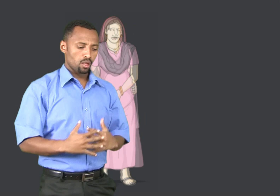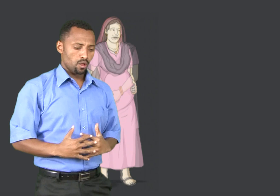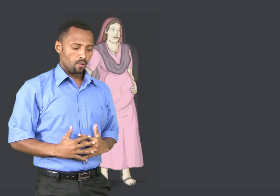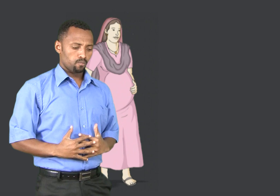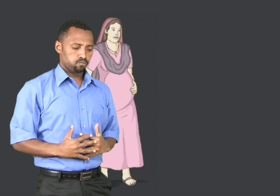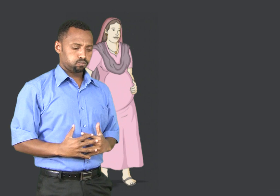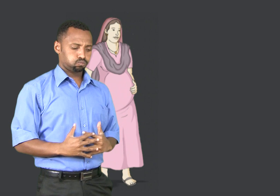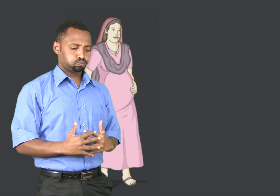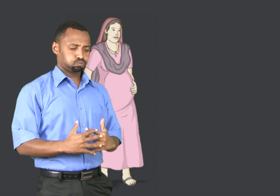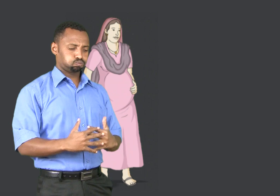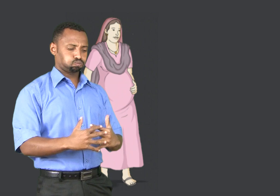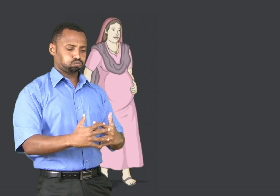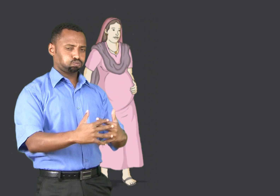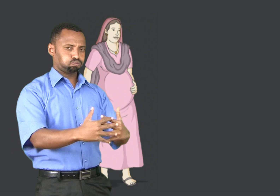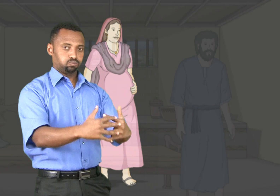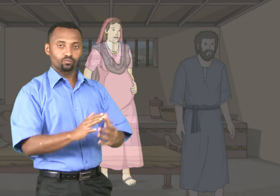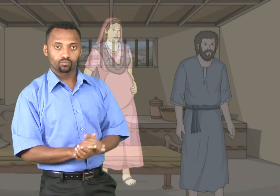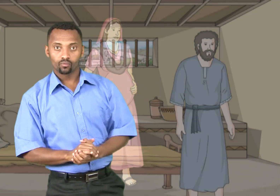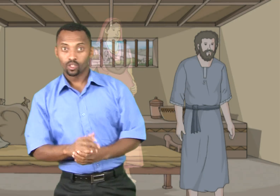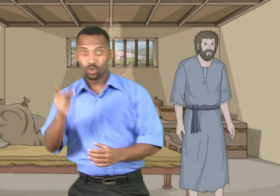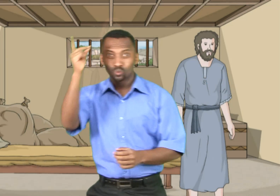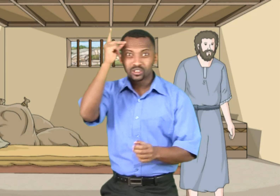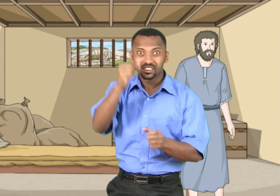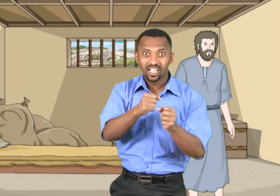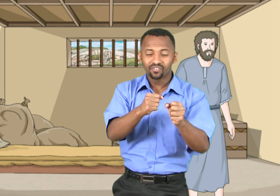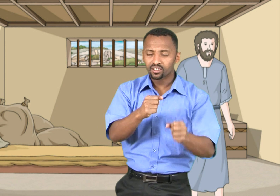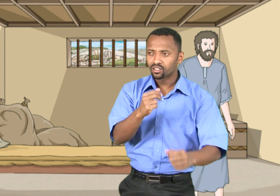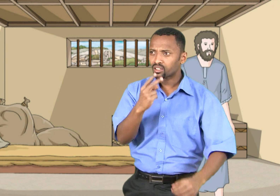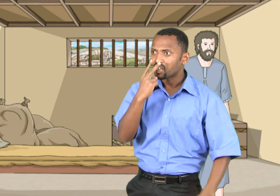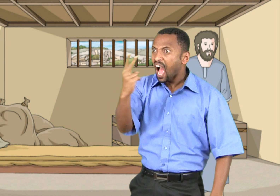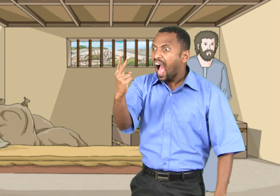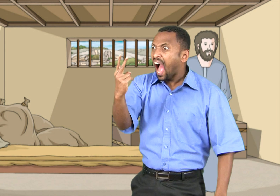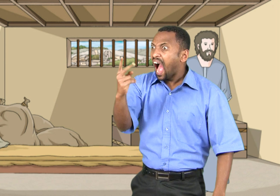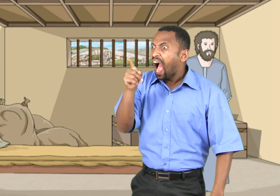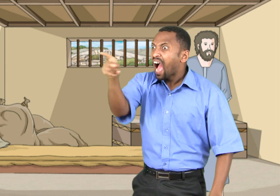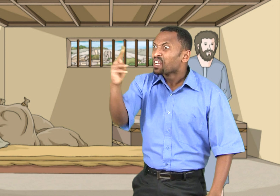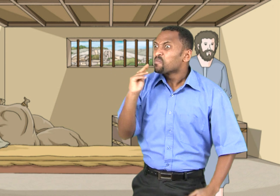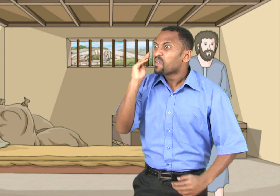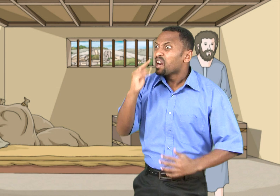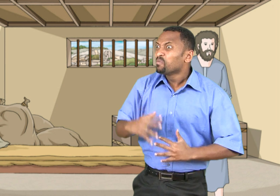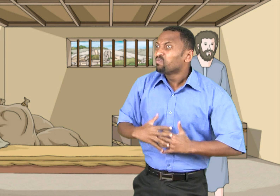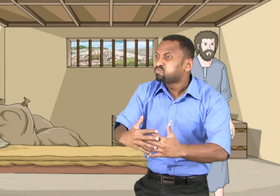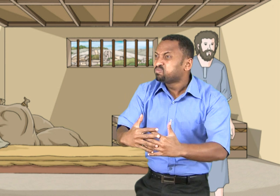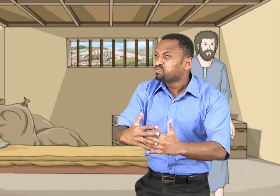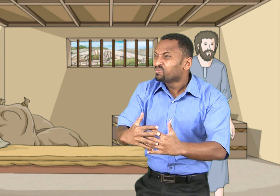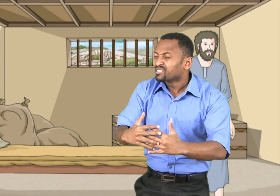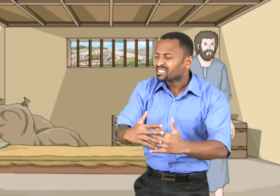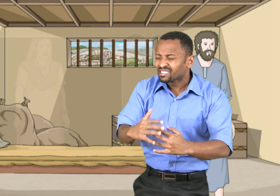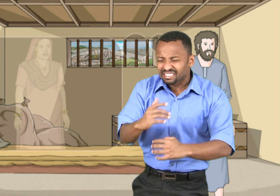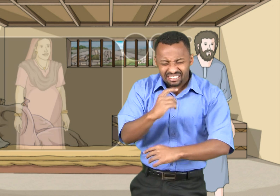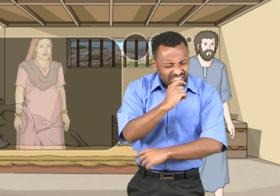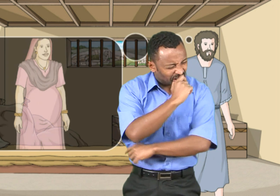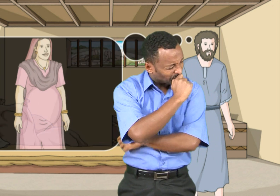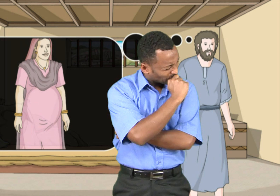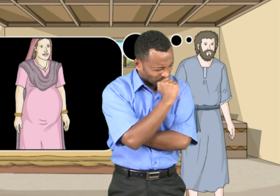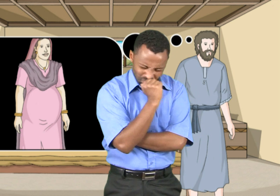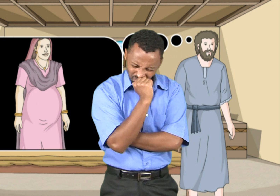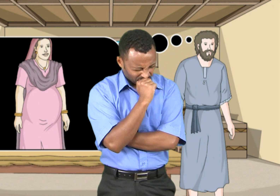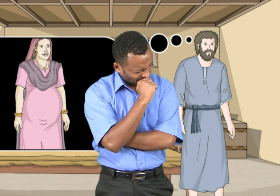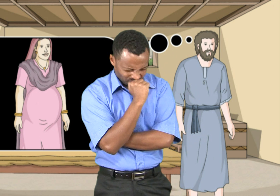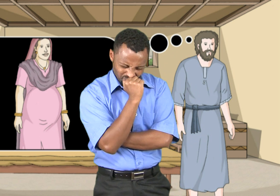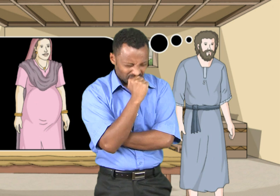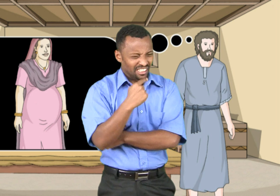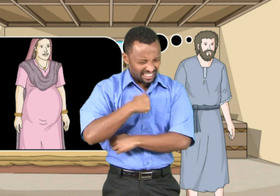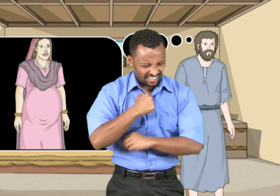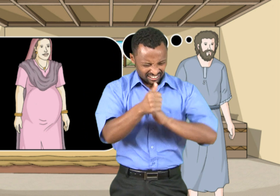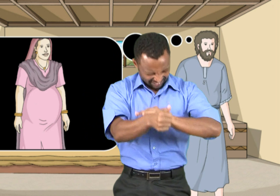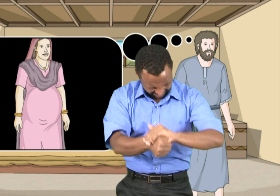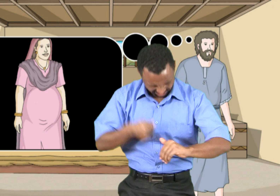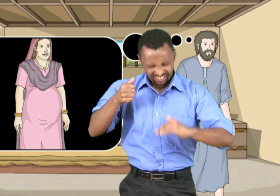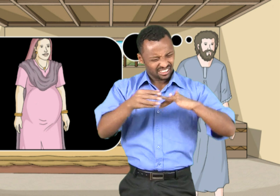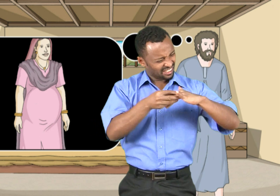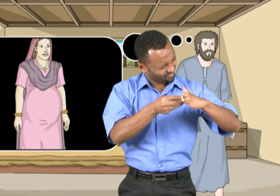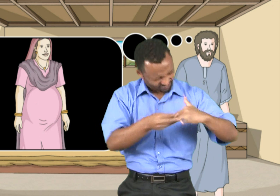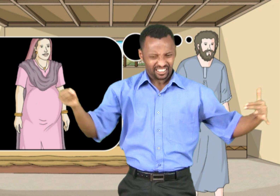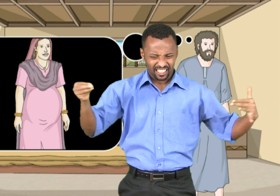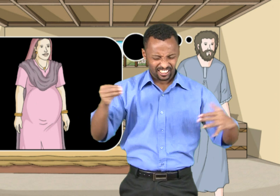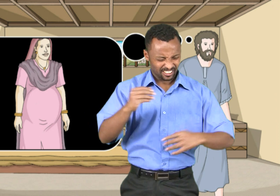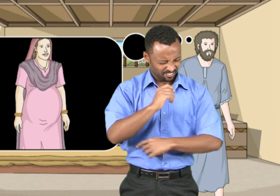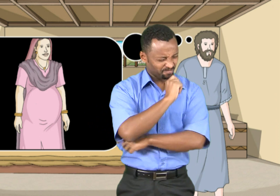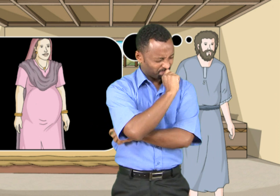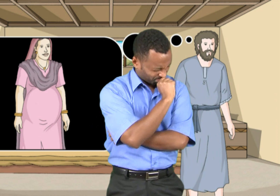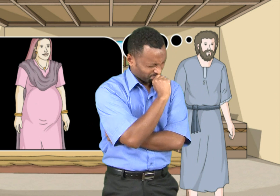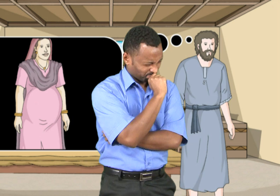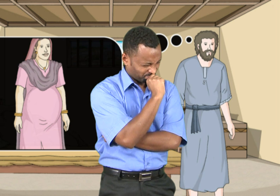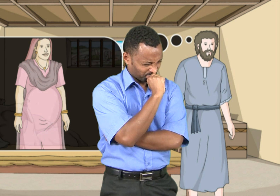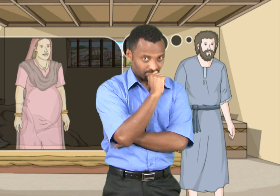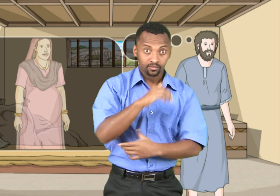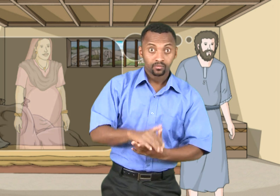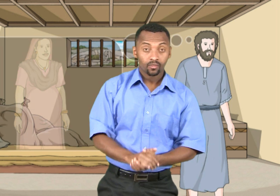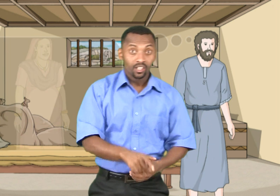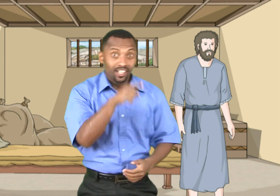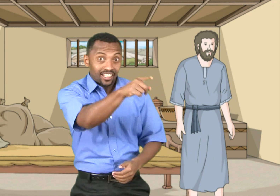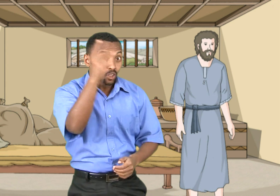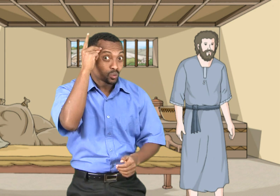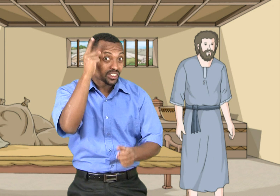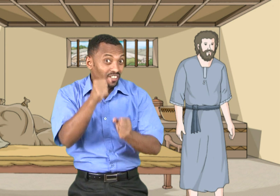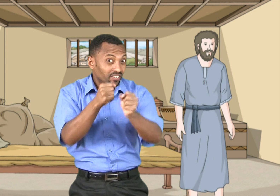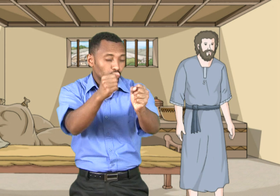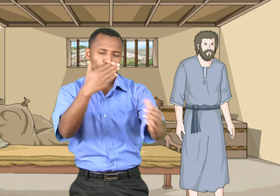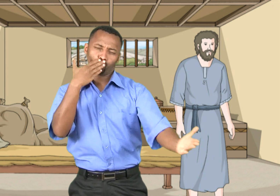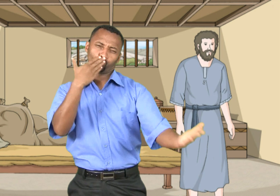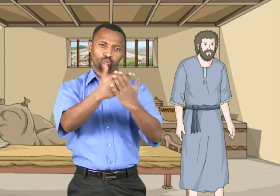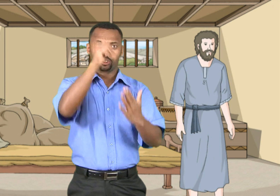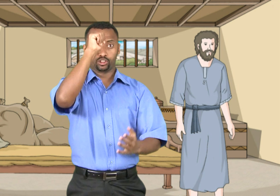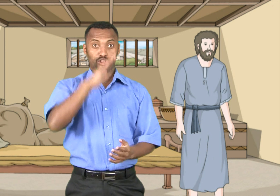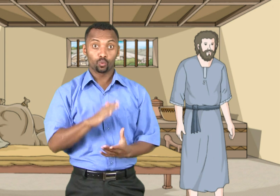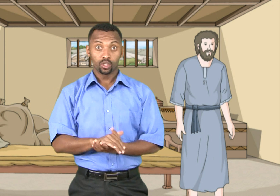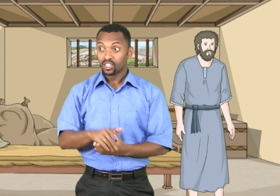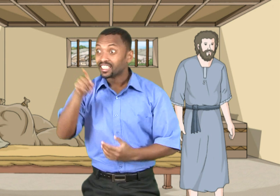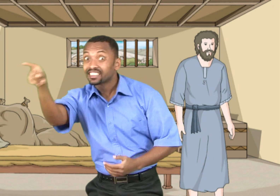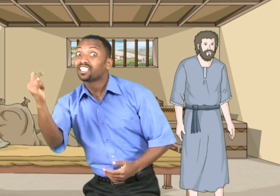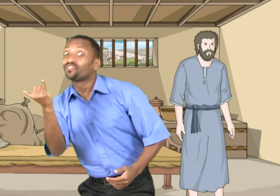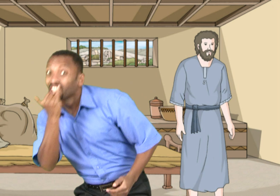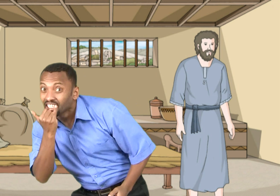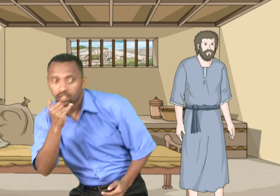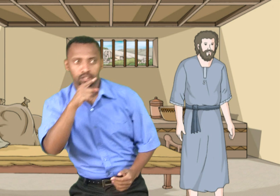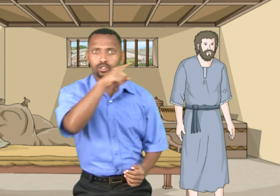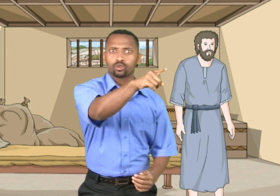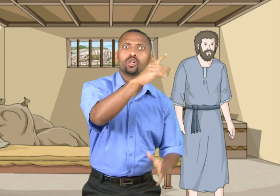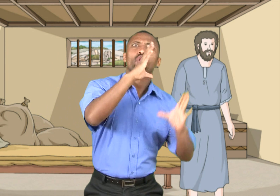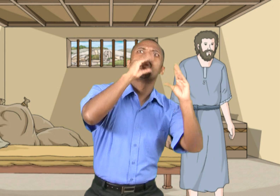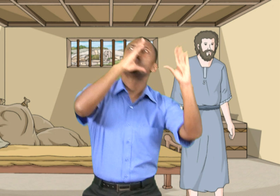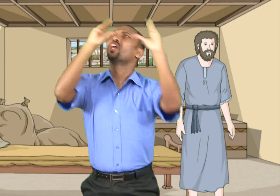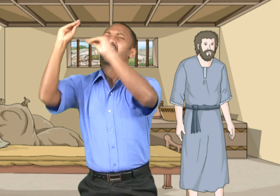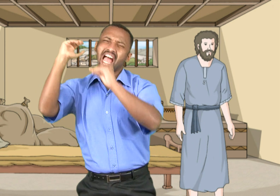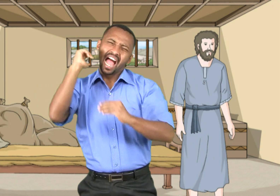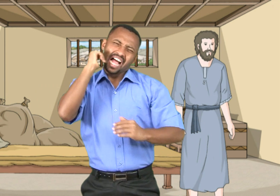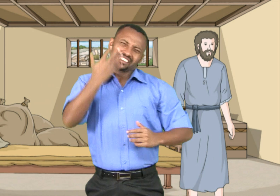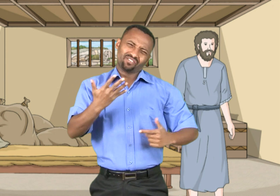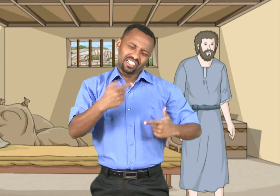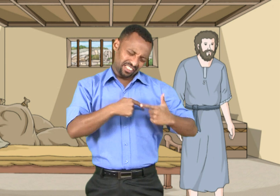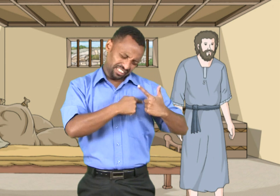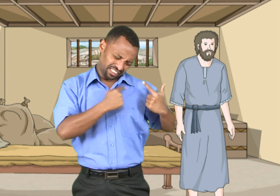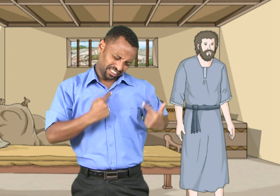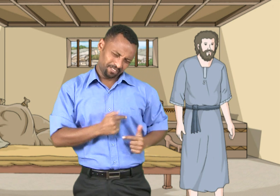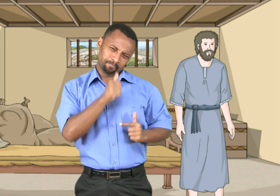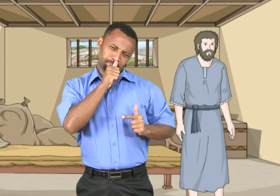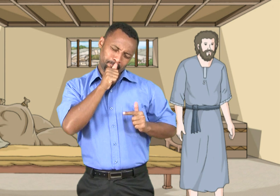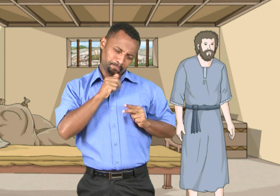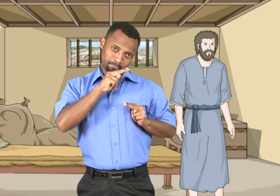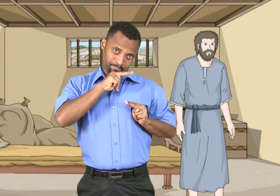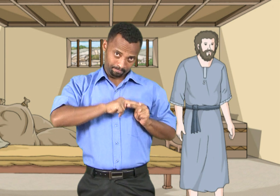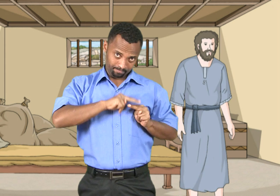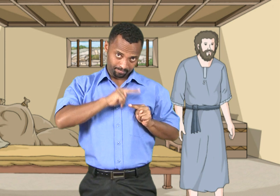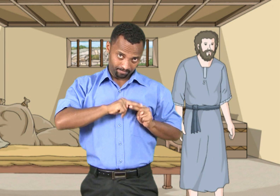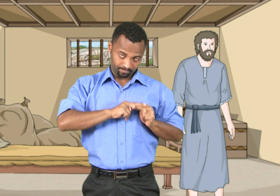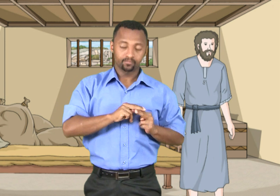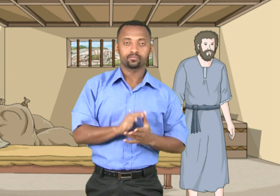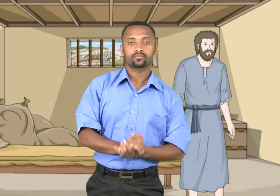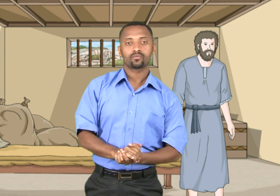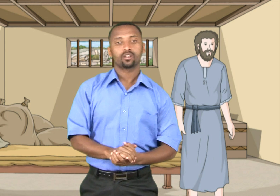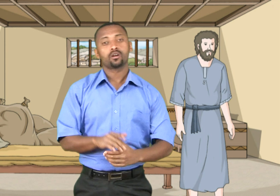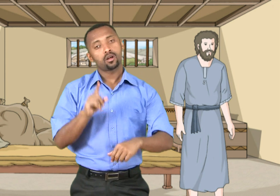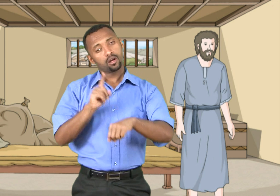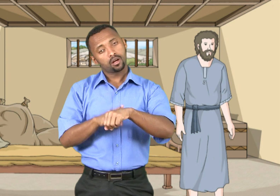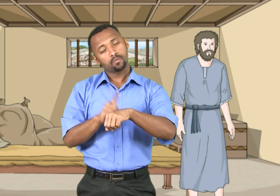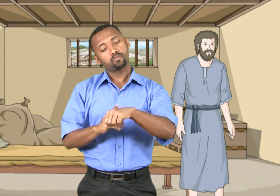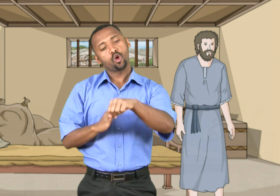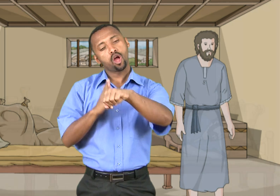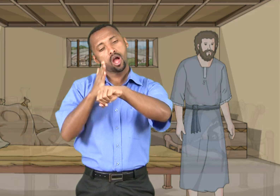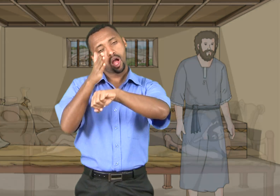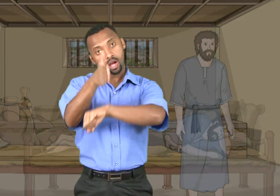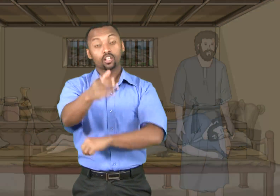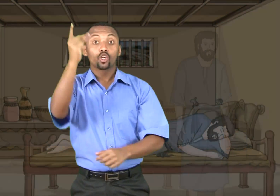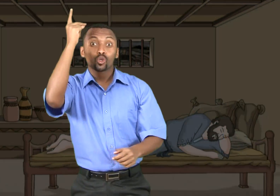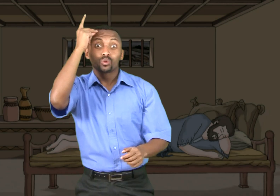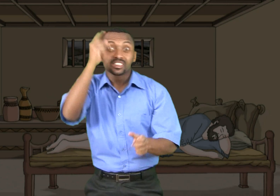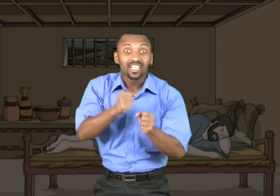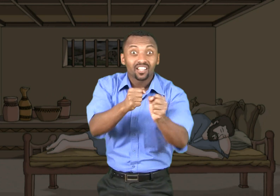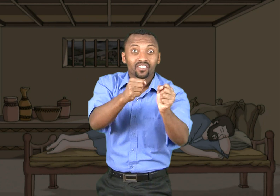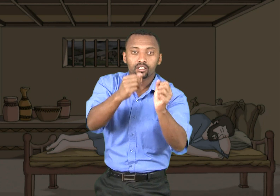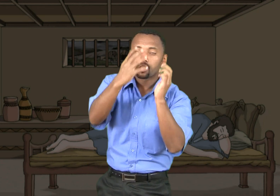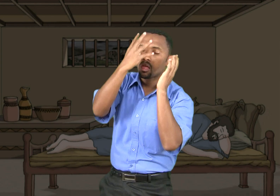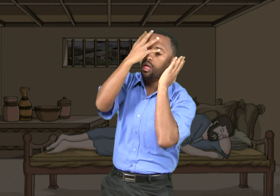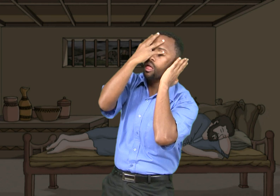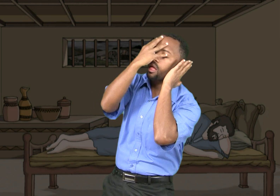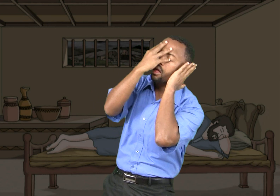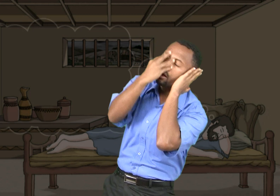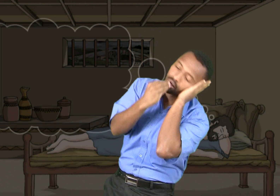Because Joseph her husband was a righteous man and was unwilling to disgrace her publicly, he resolved to divorce her quietly.